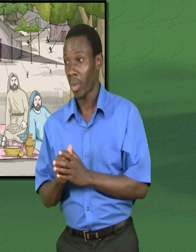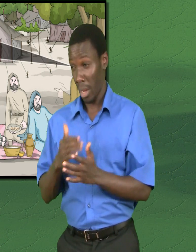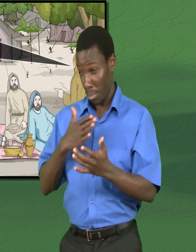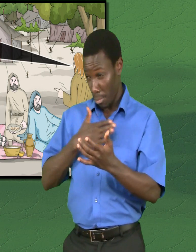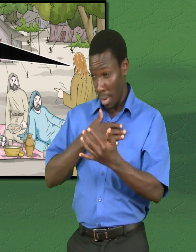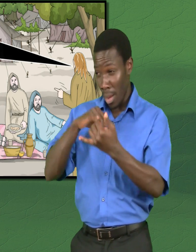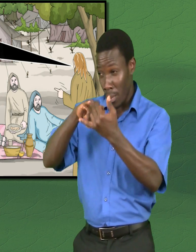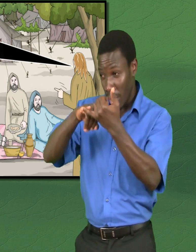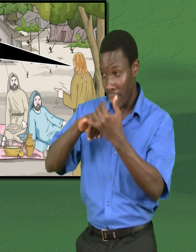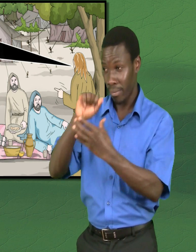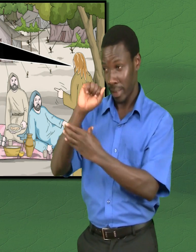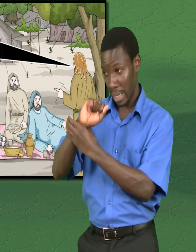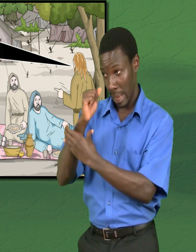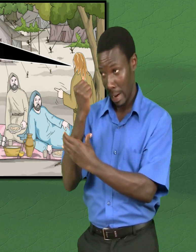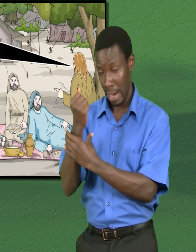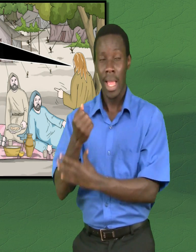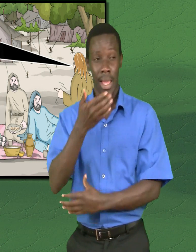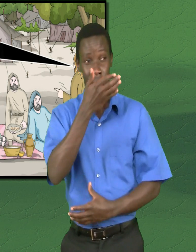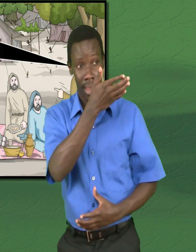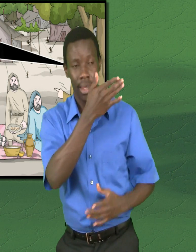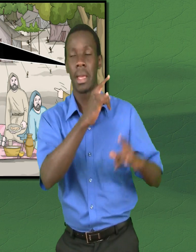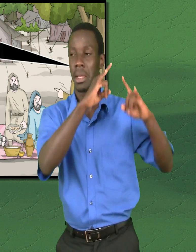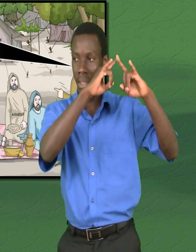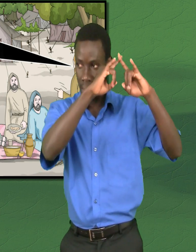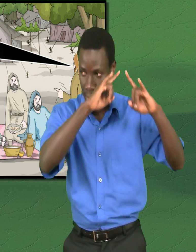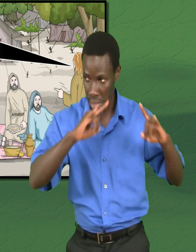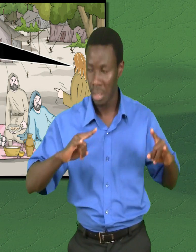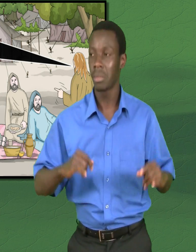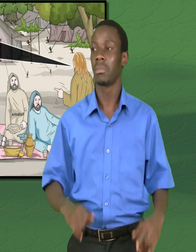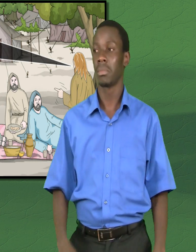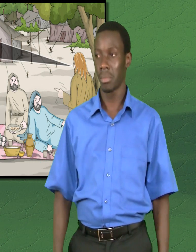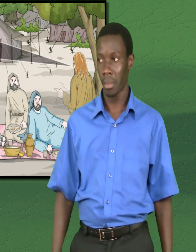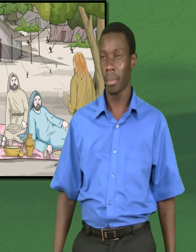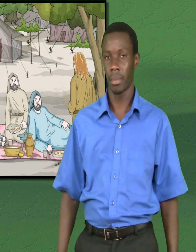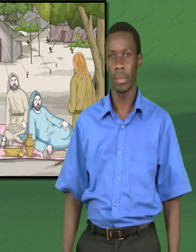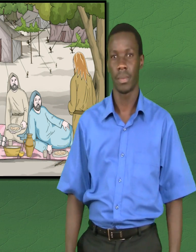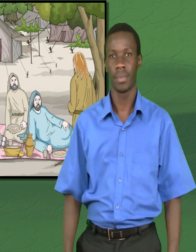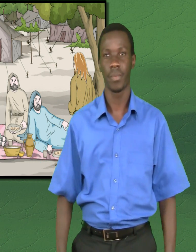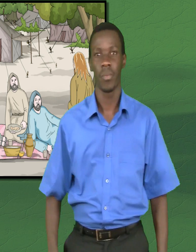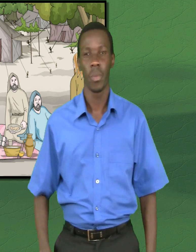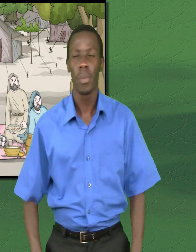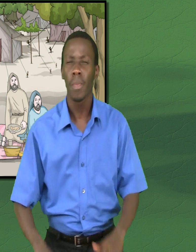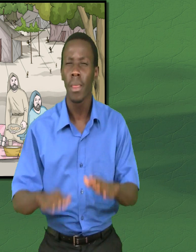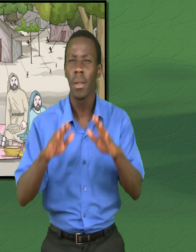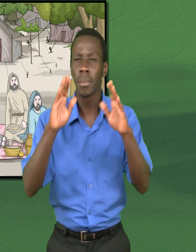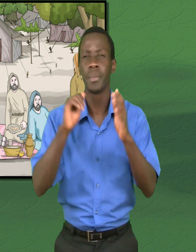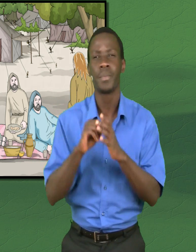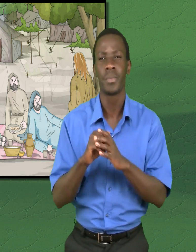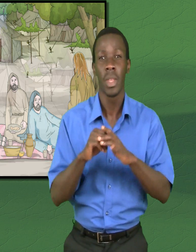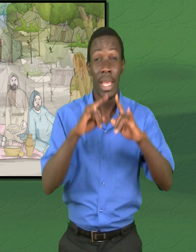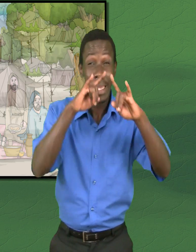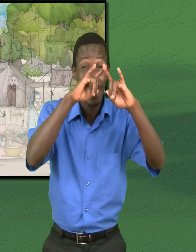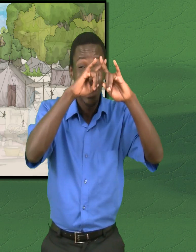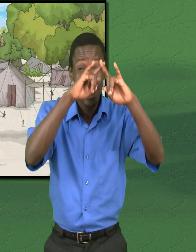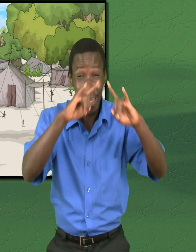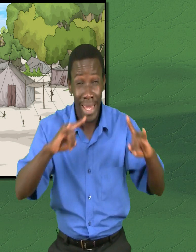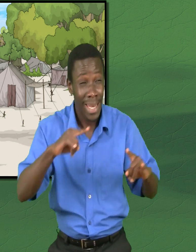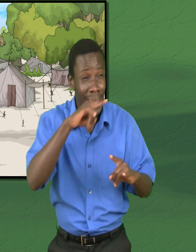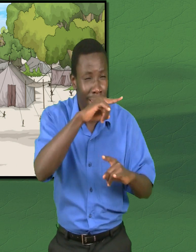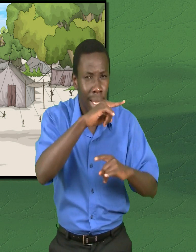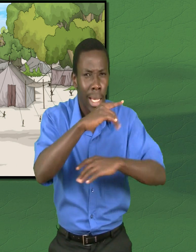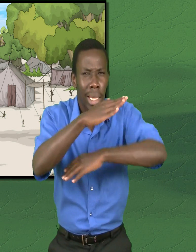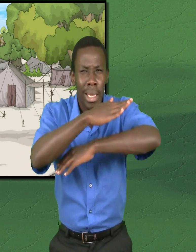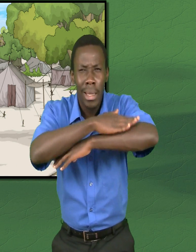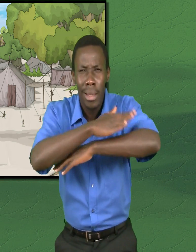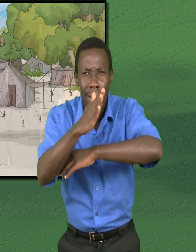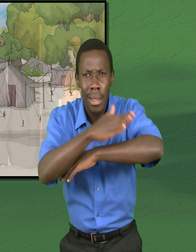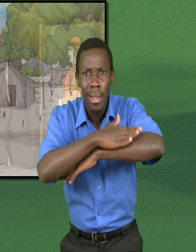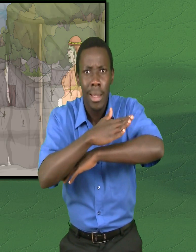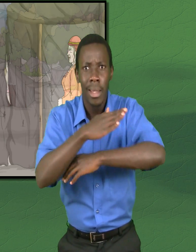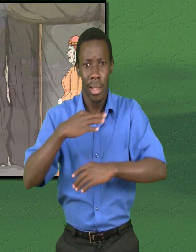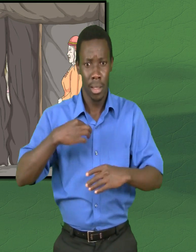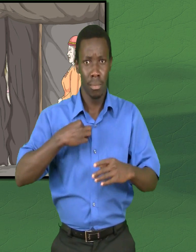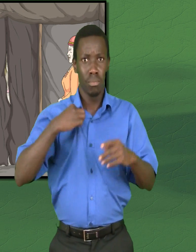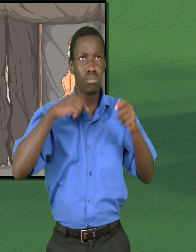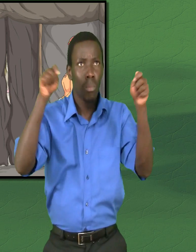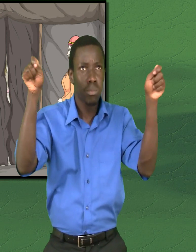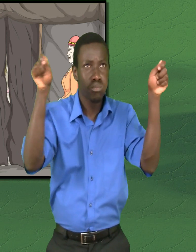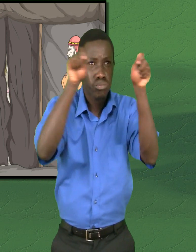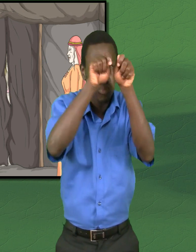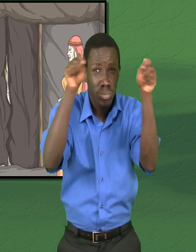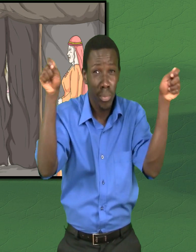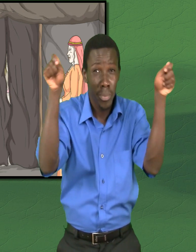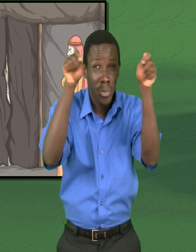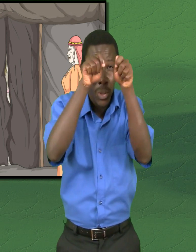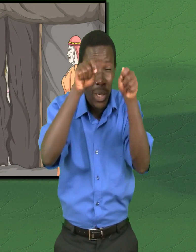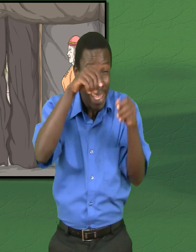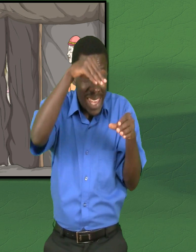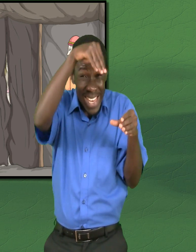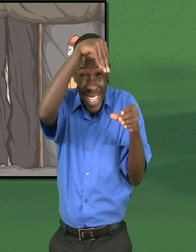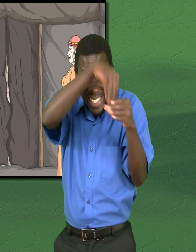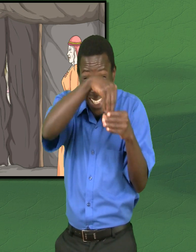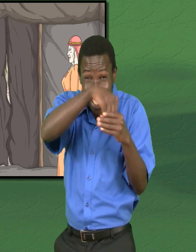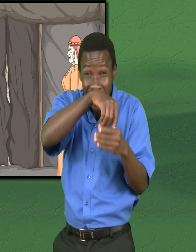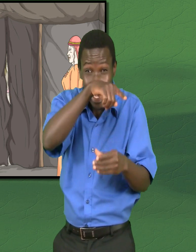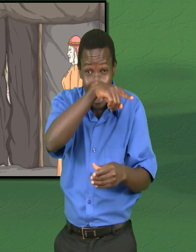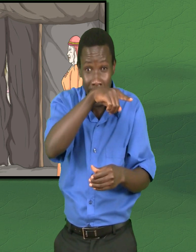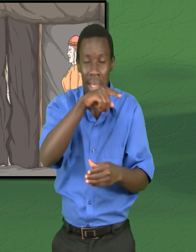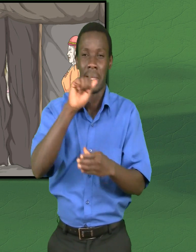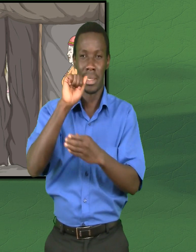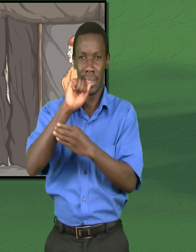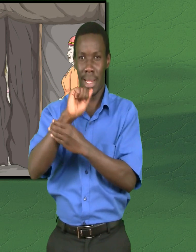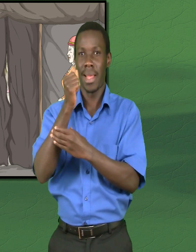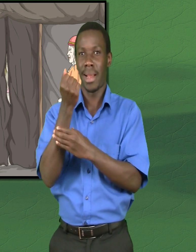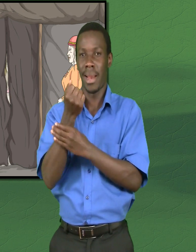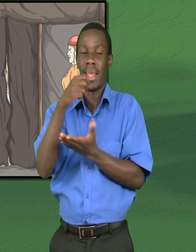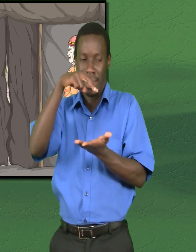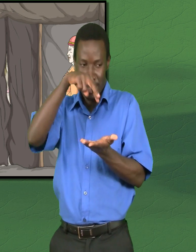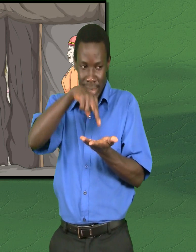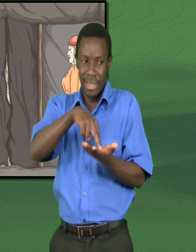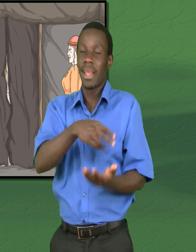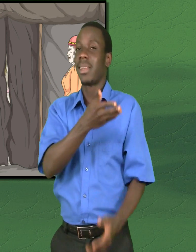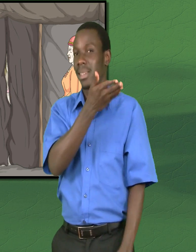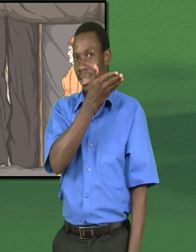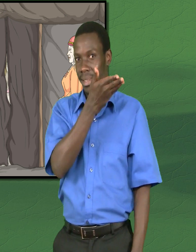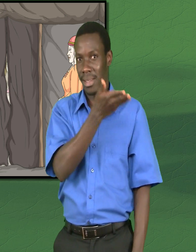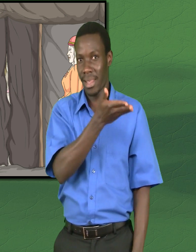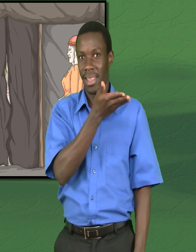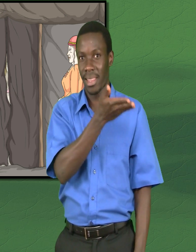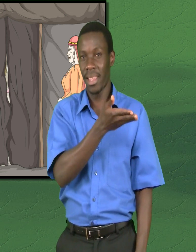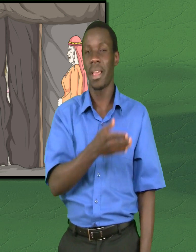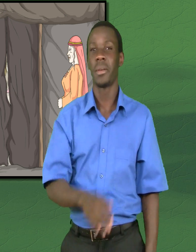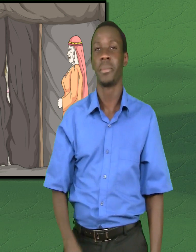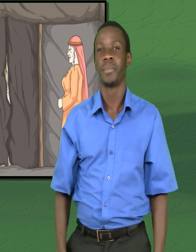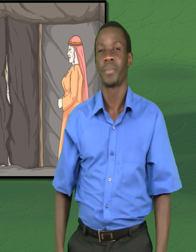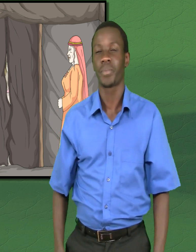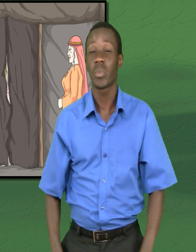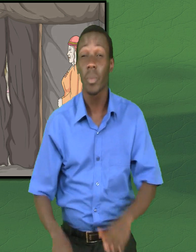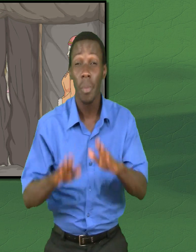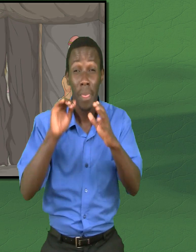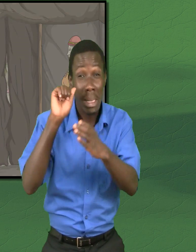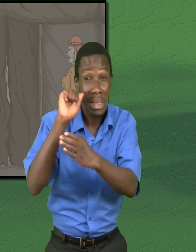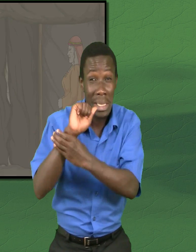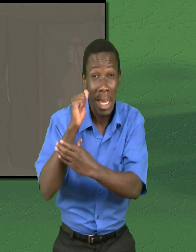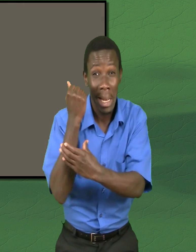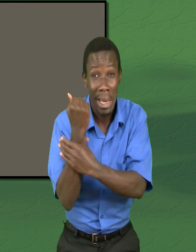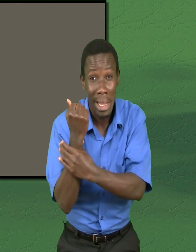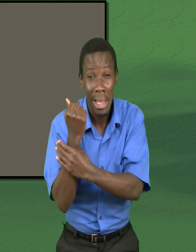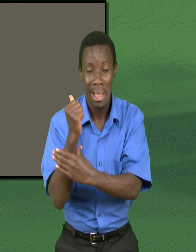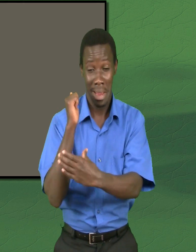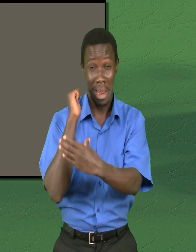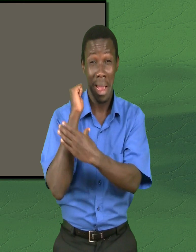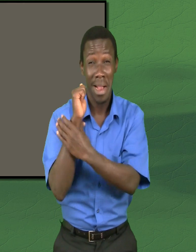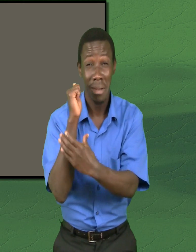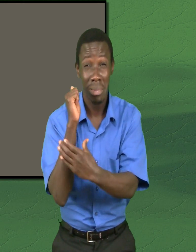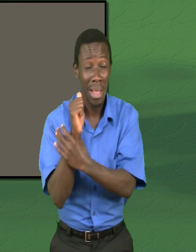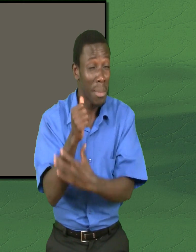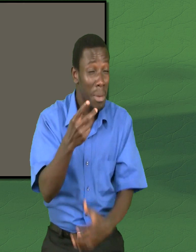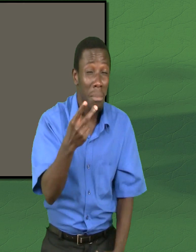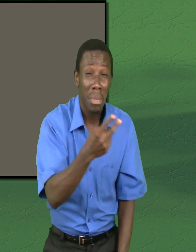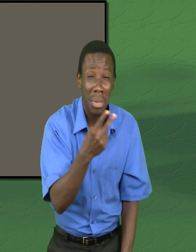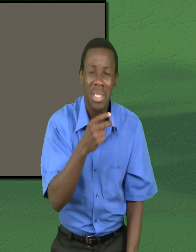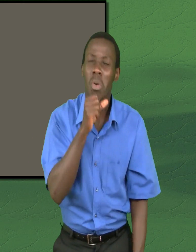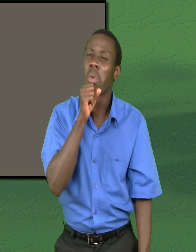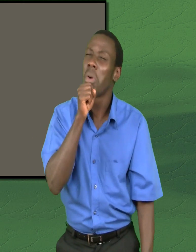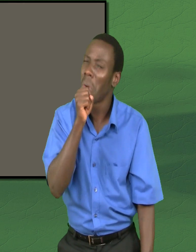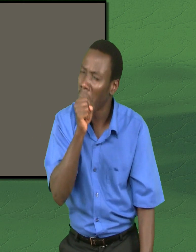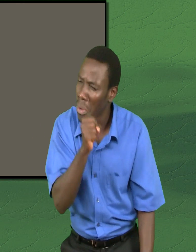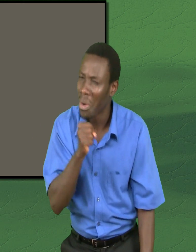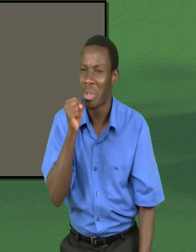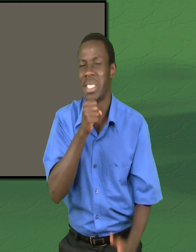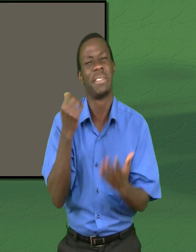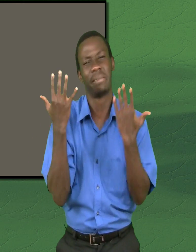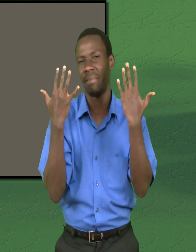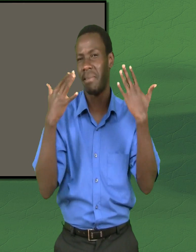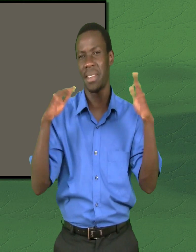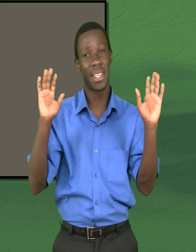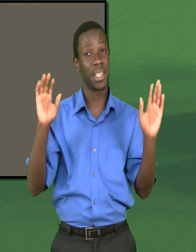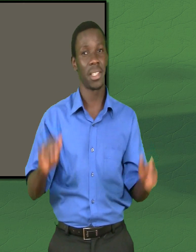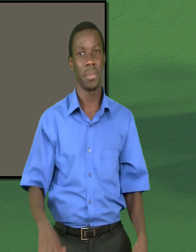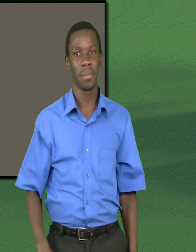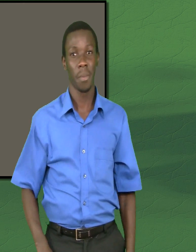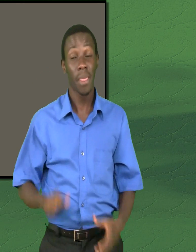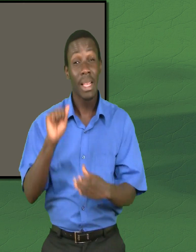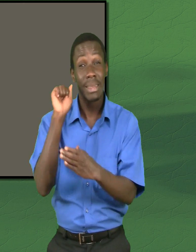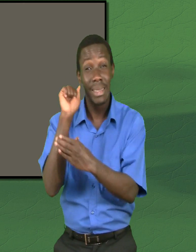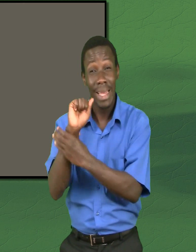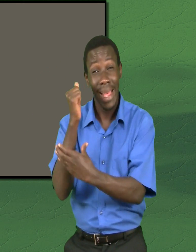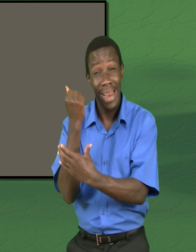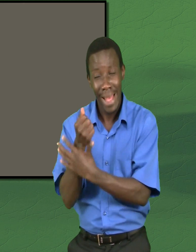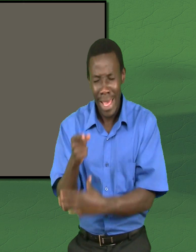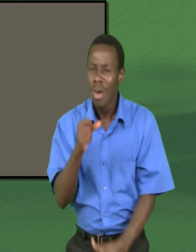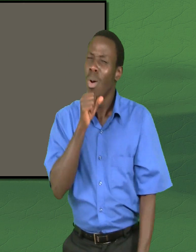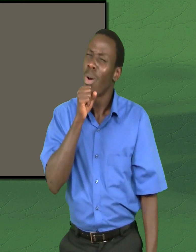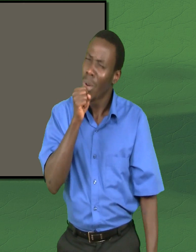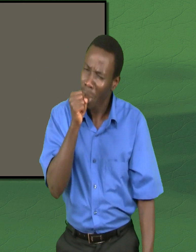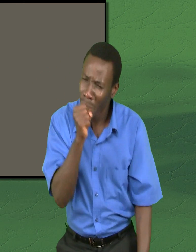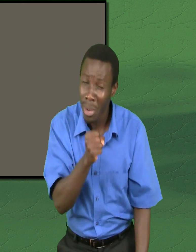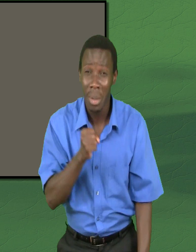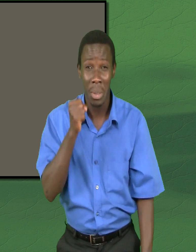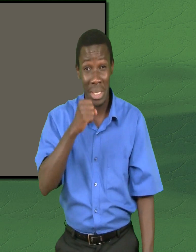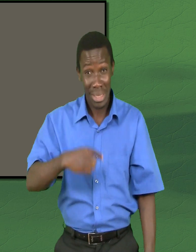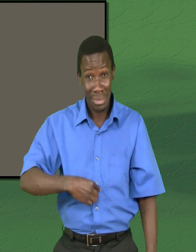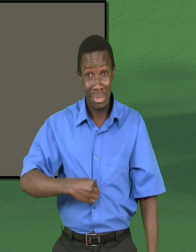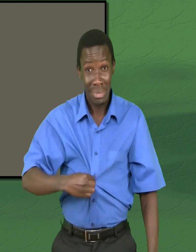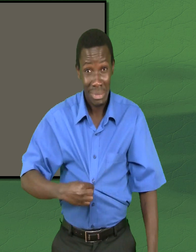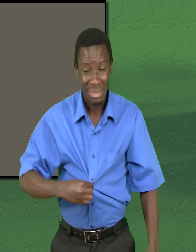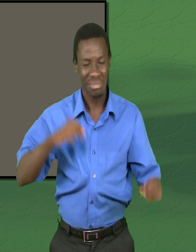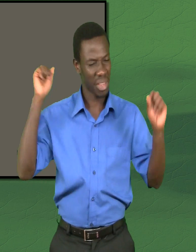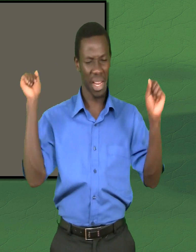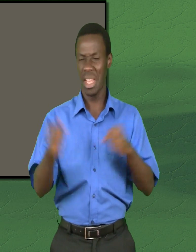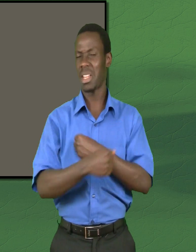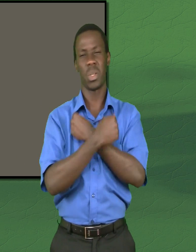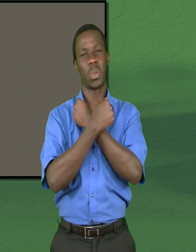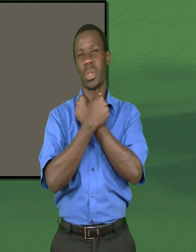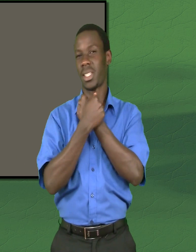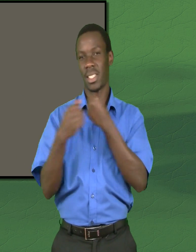Then the LORD said, “I will surely return to you at this time next year, and your wife Sarah will have a son!”